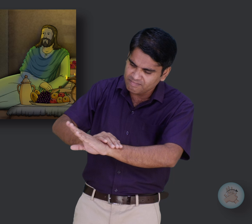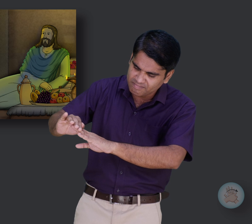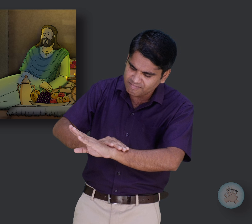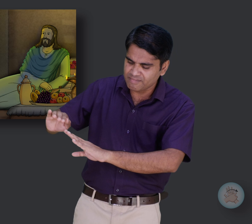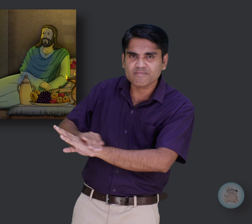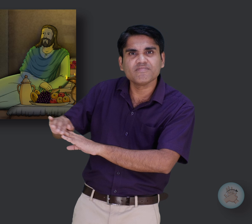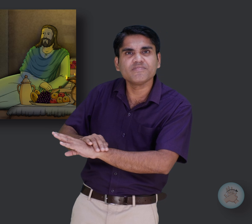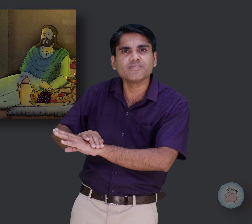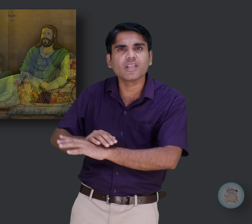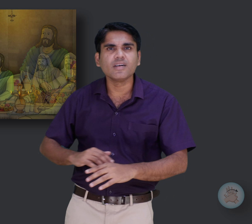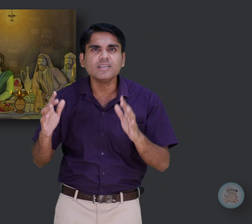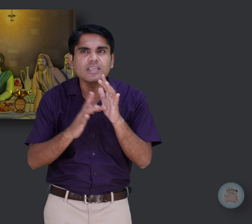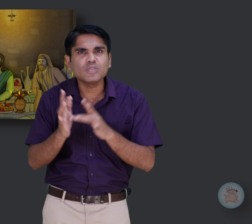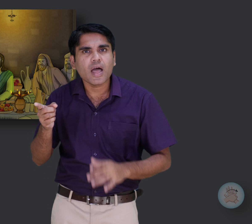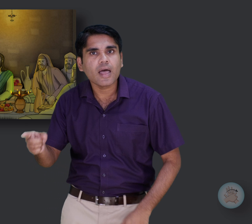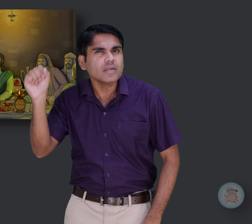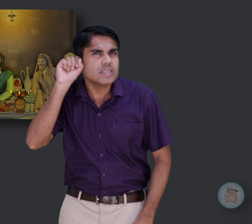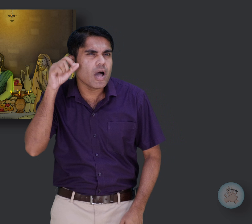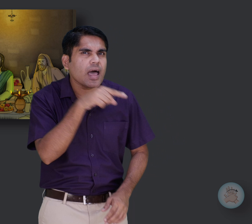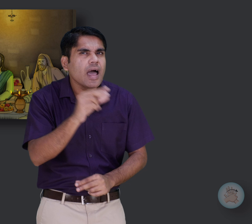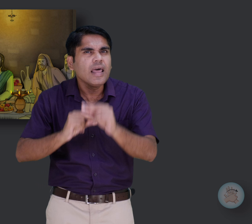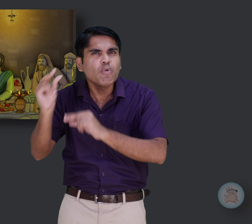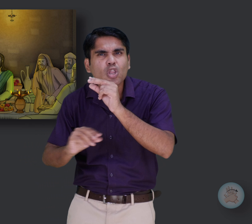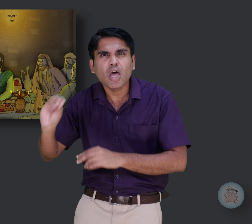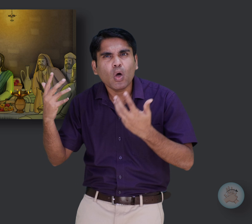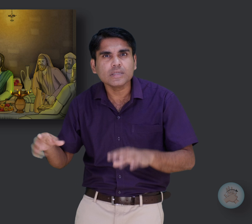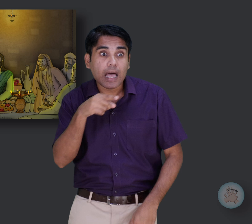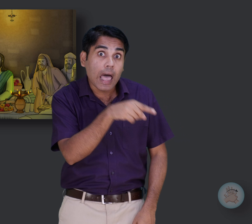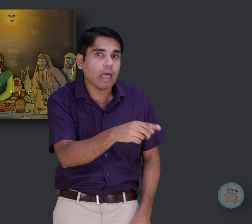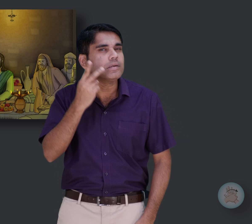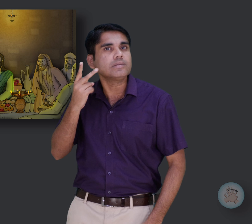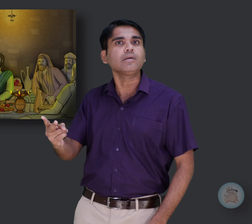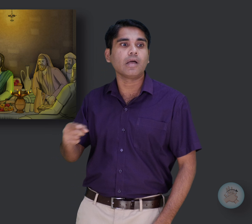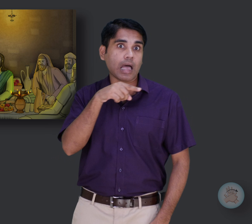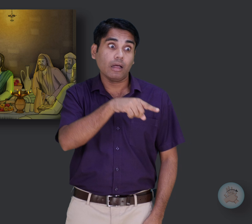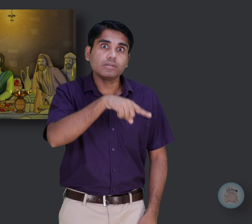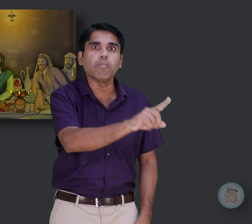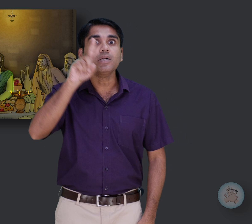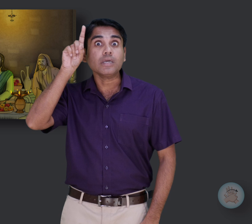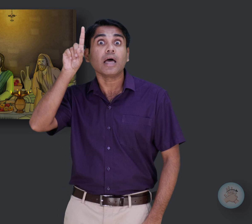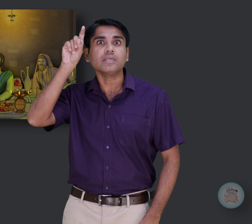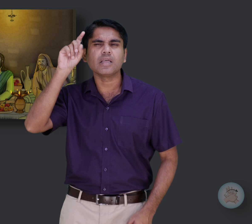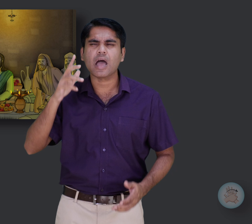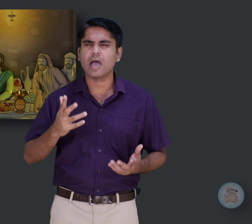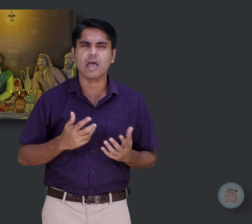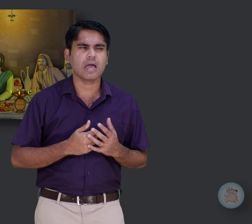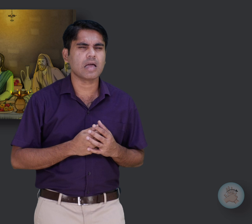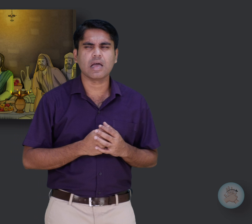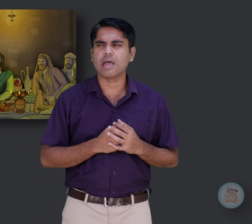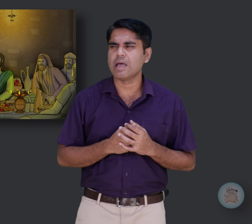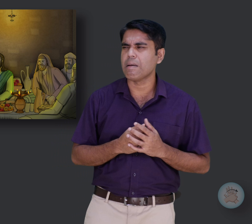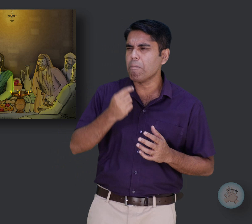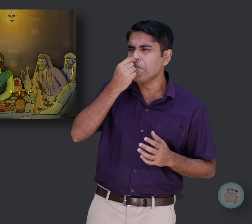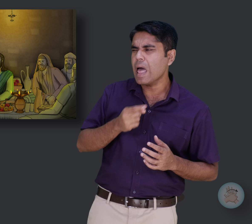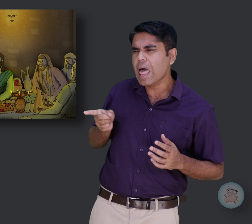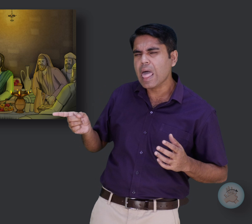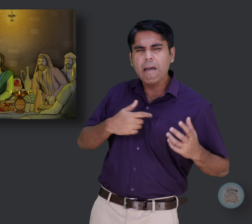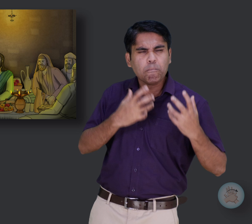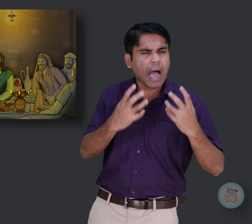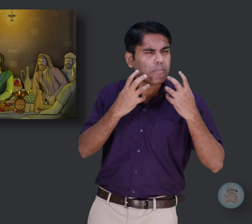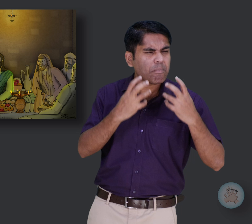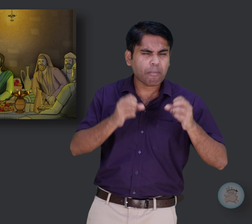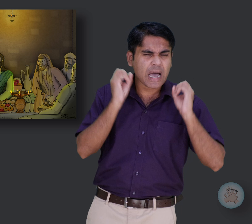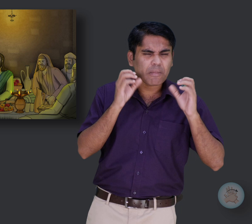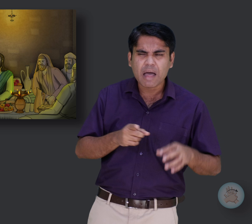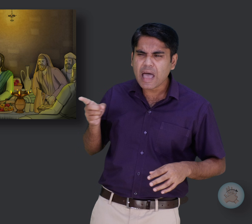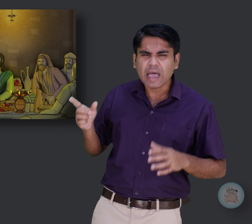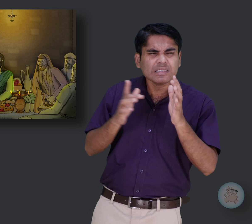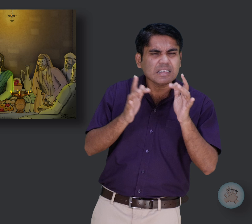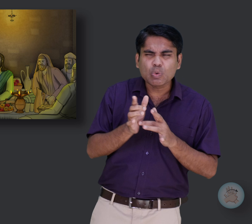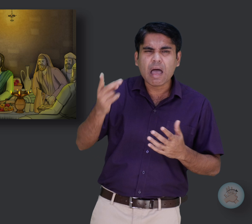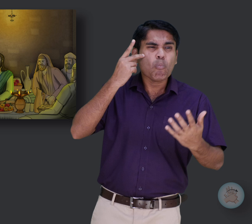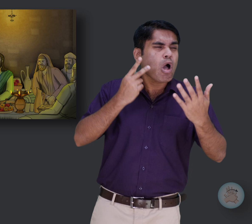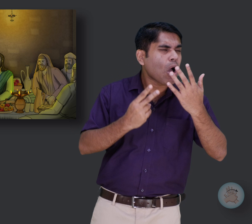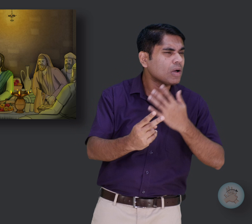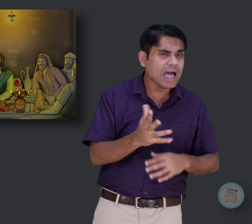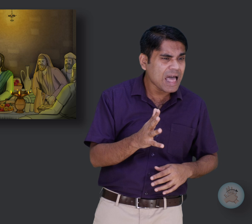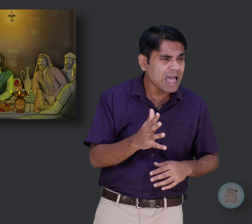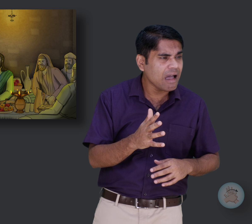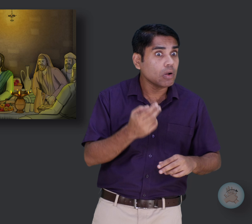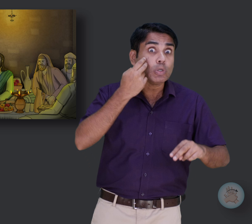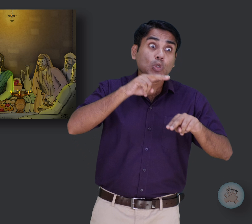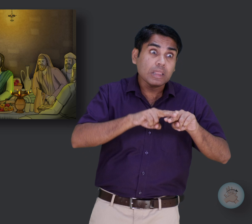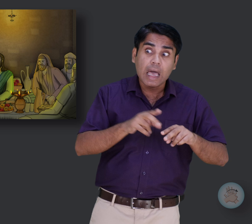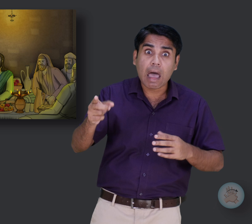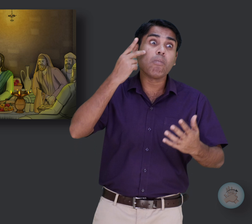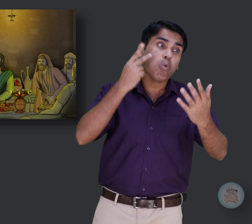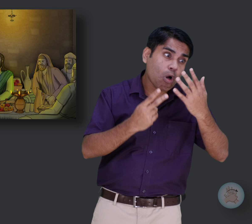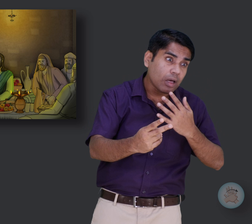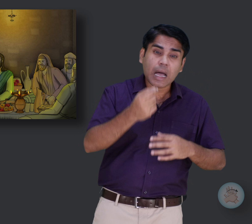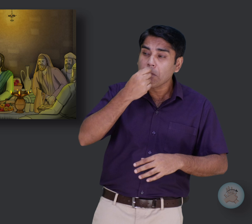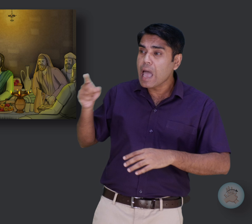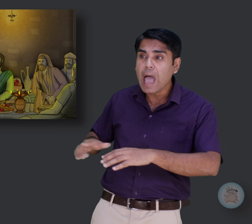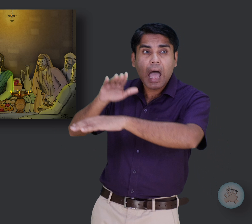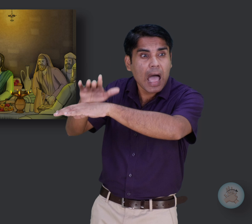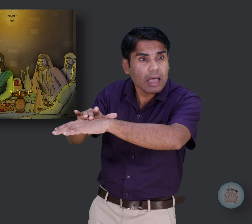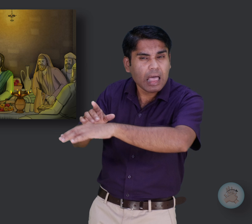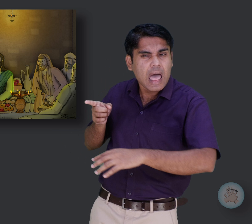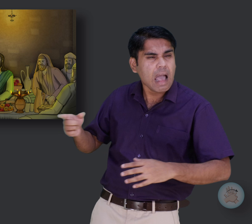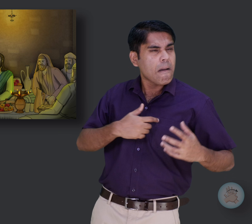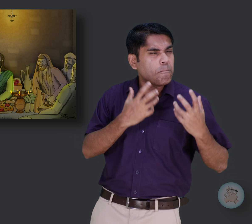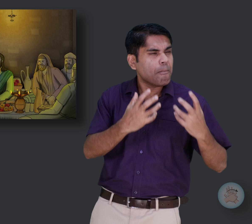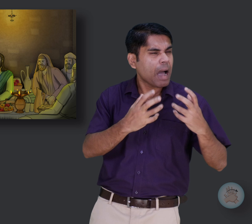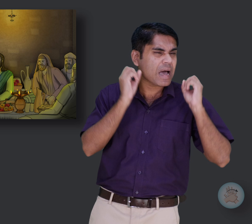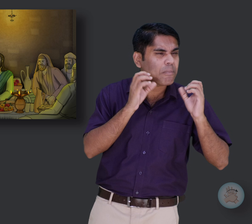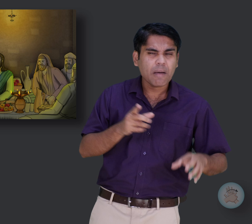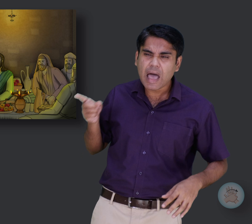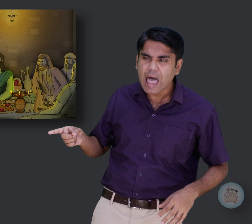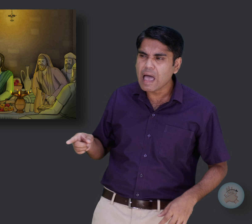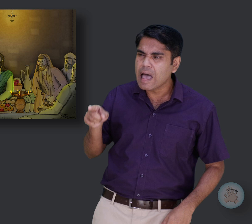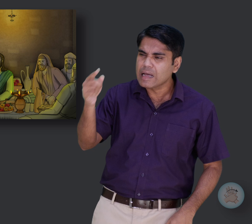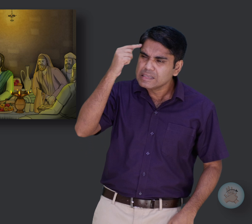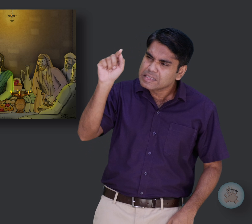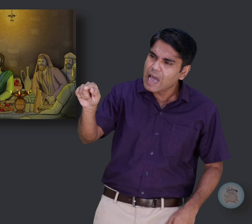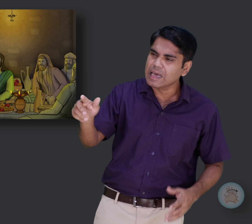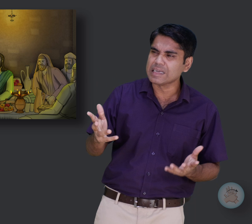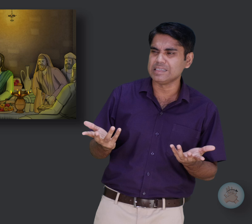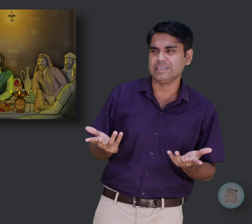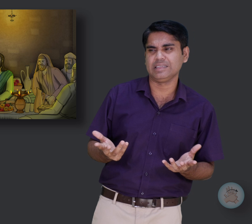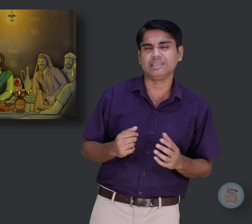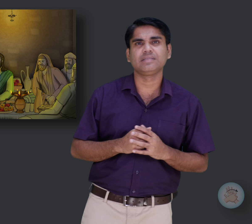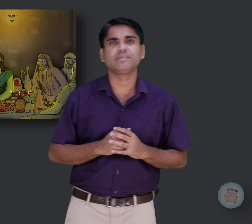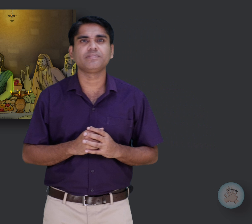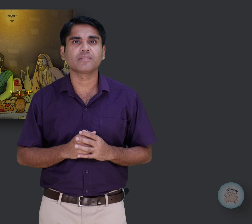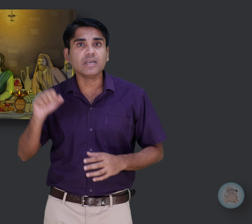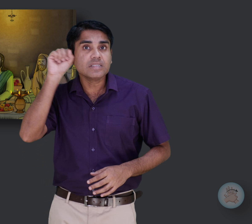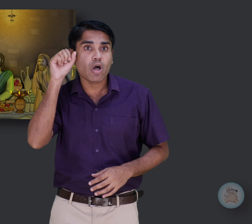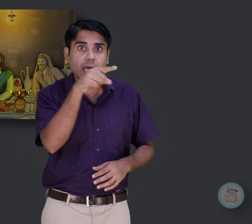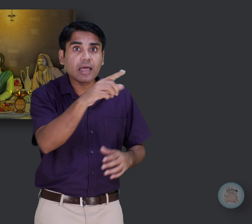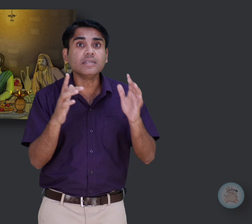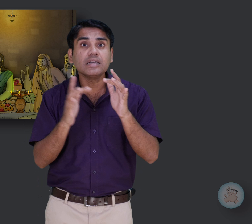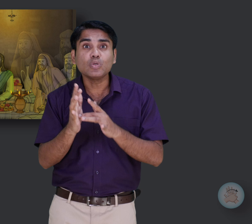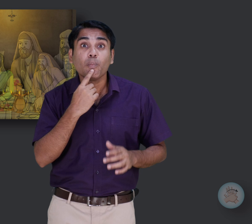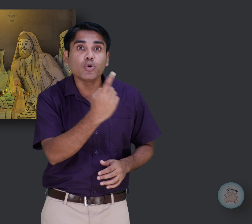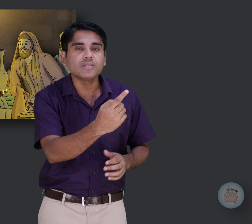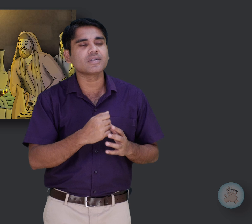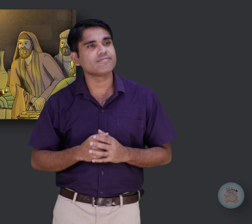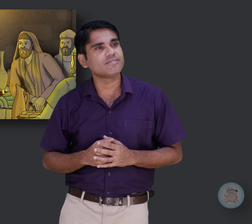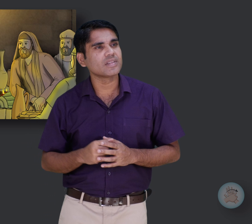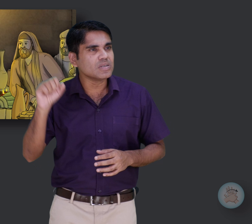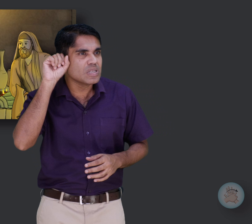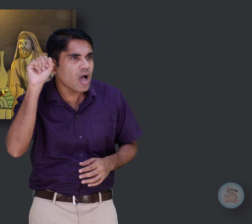When the Pharisee who had invited Jesus saw this, he said to himself, “If this man were a prophet, He would know who this is and what kind of woman is touching Him—for she is a sinner!”